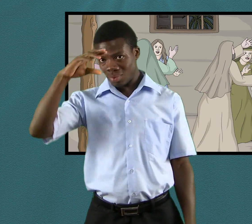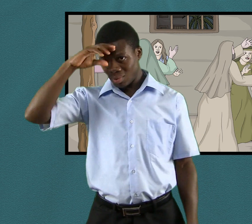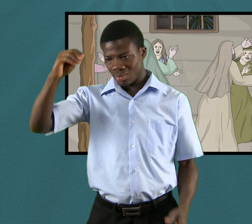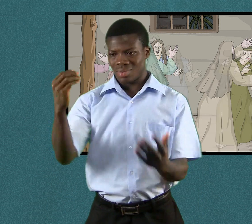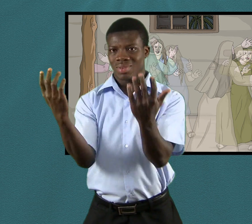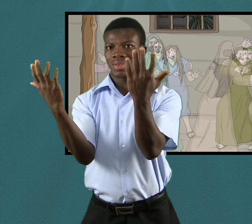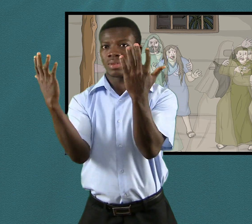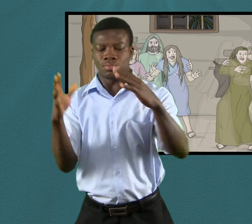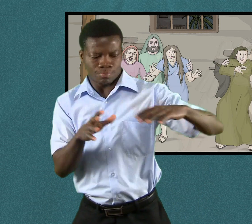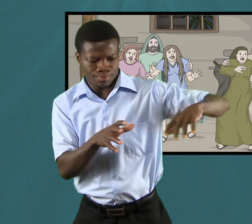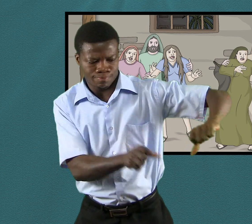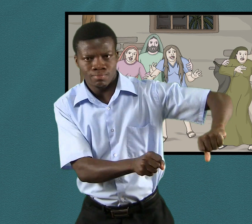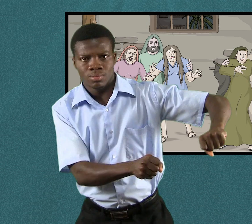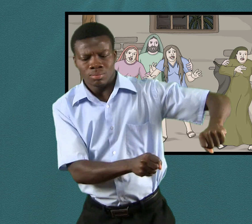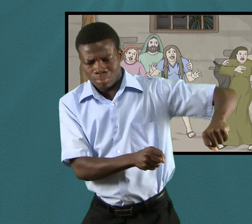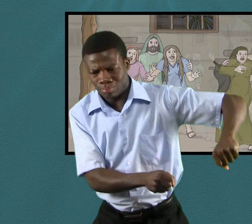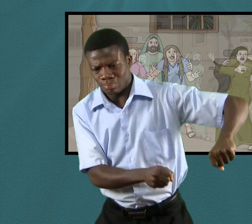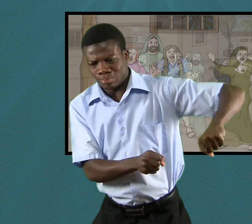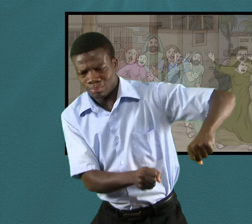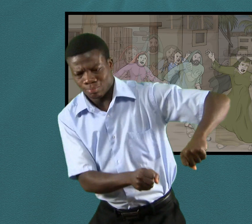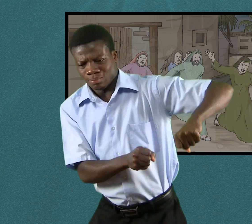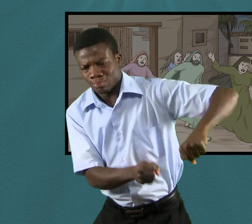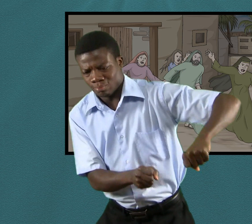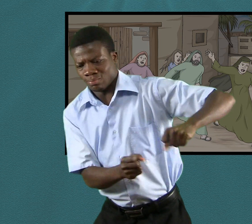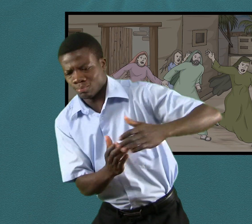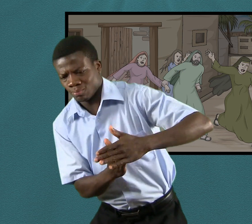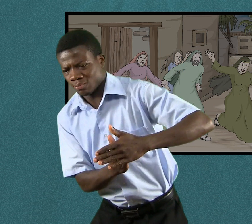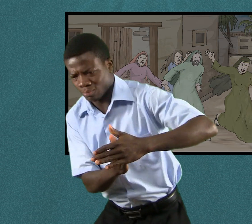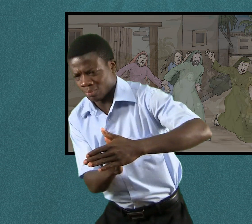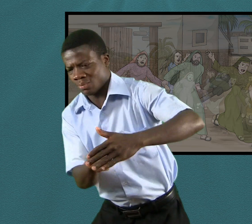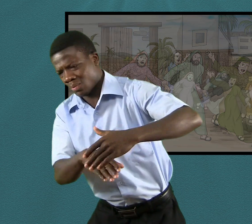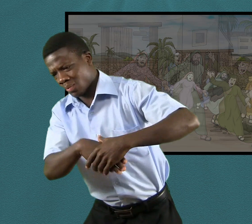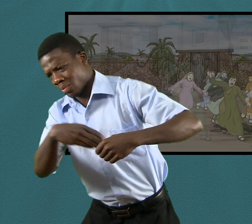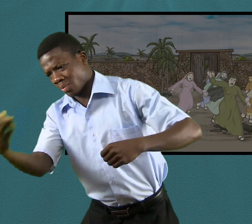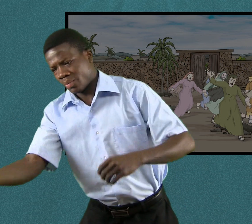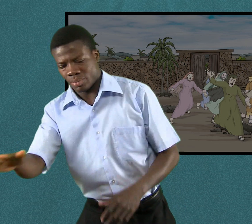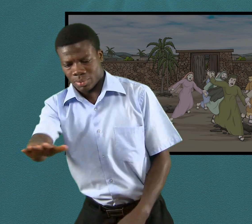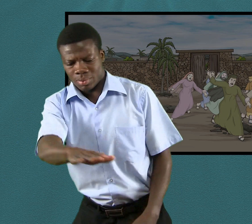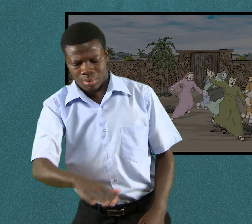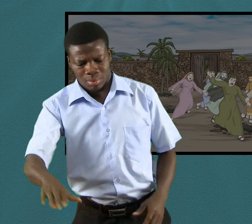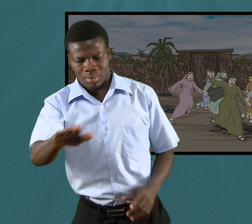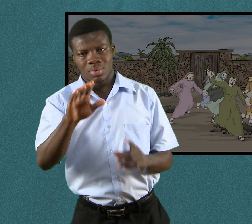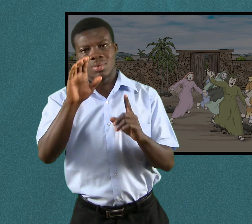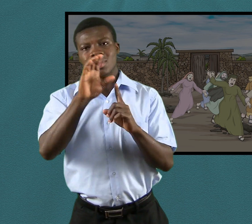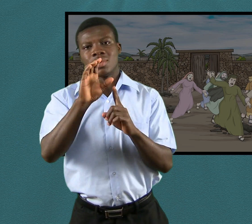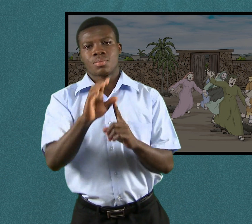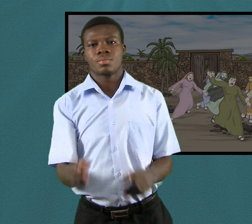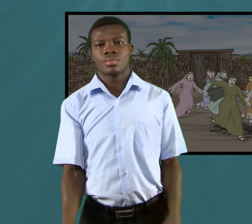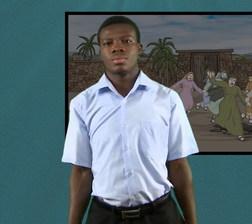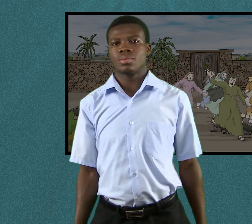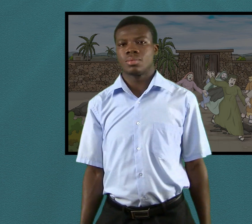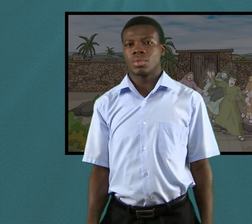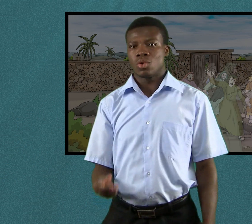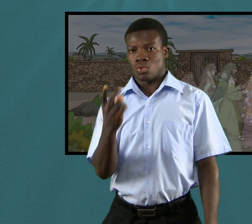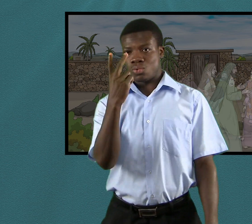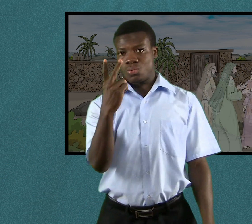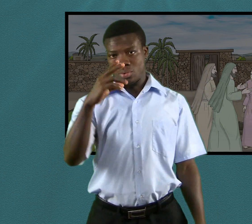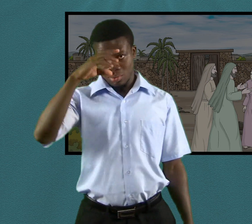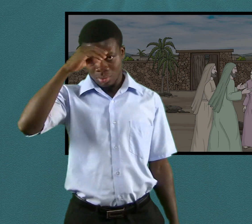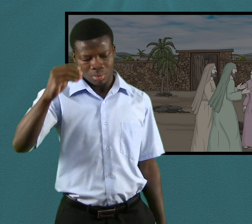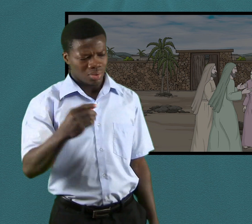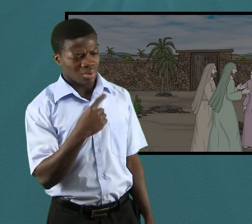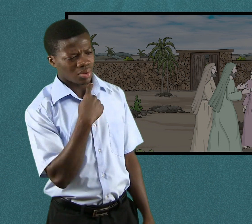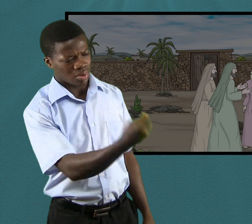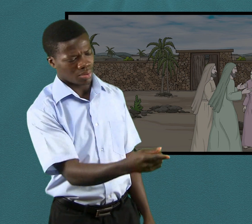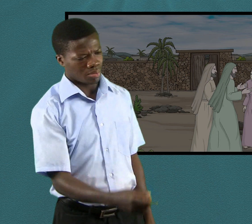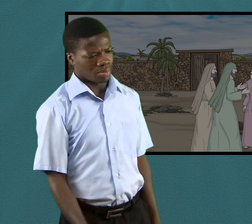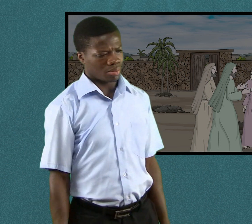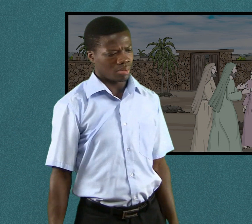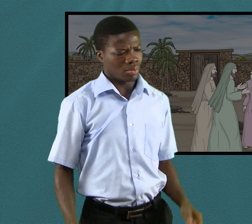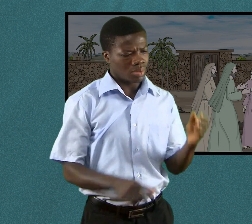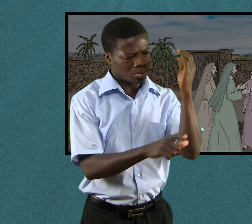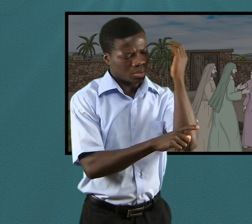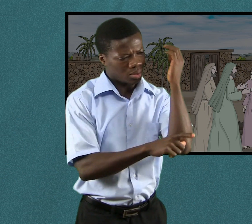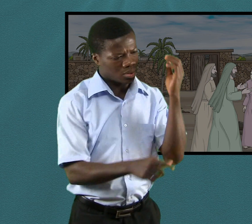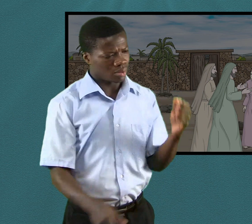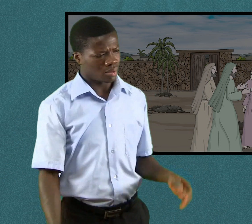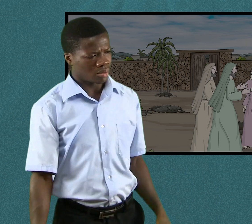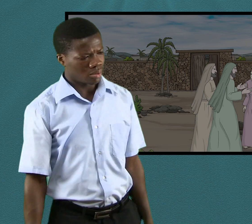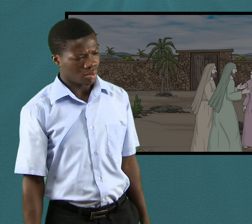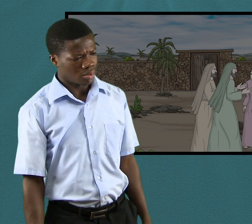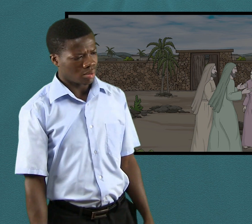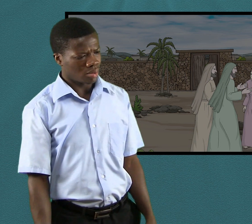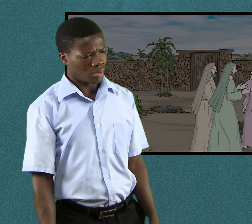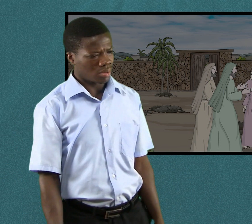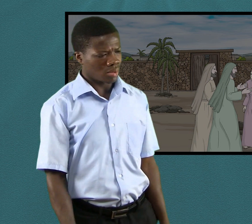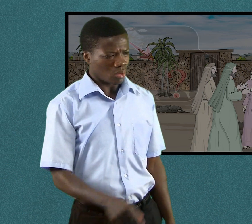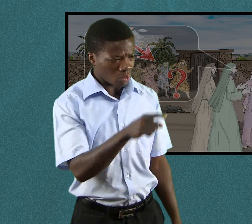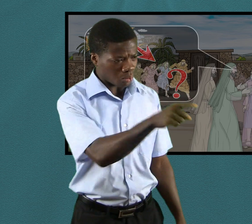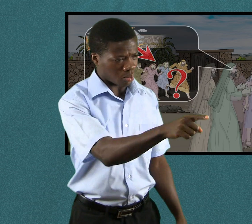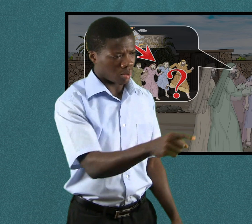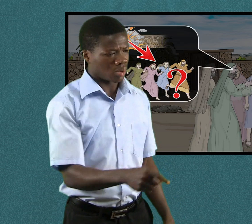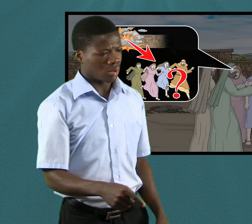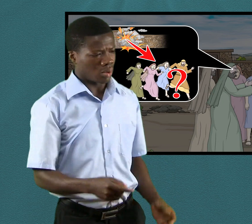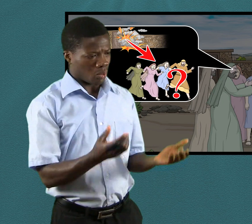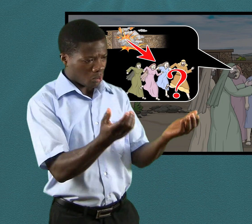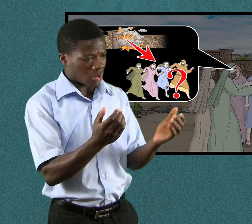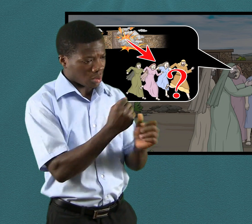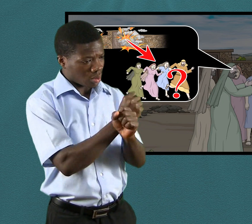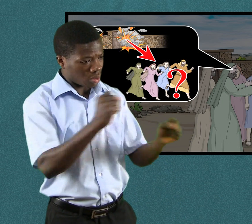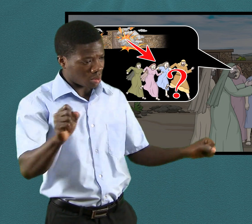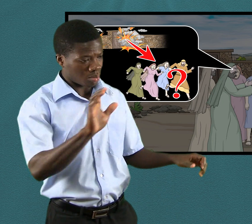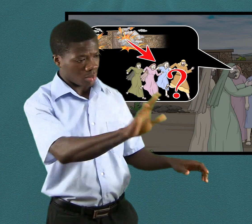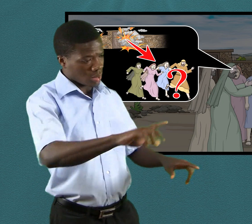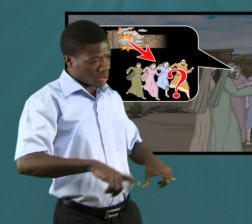And they led them safely out of the city, because of the LORD’s compassion for them.